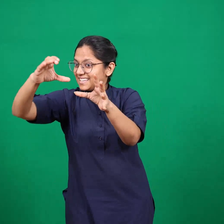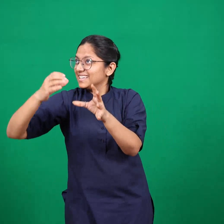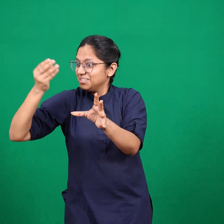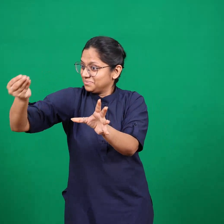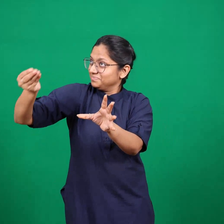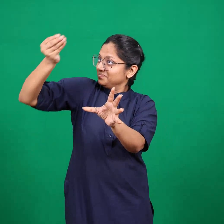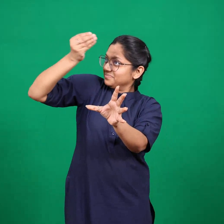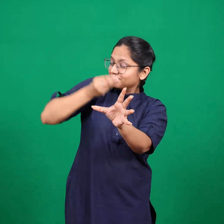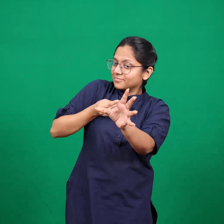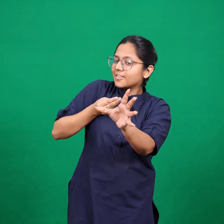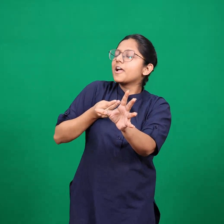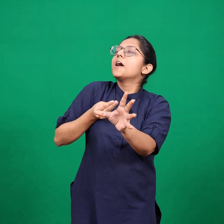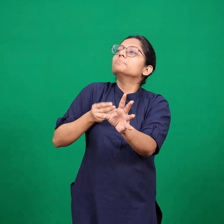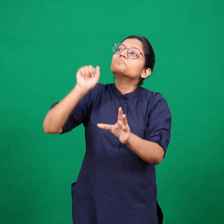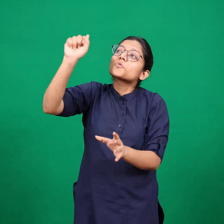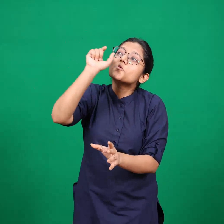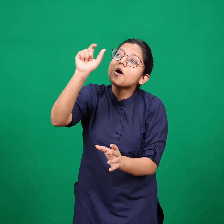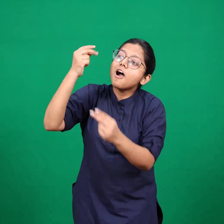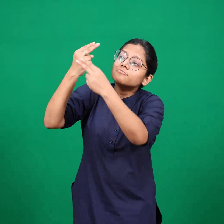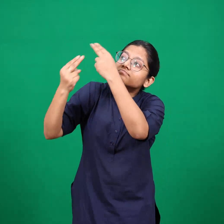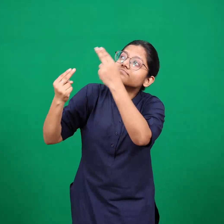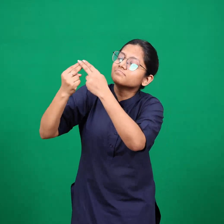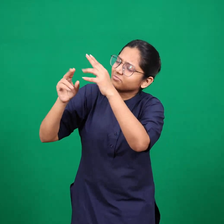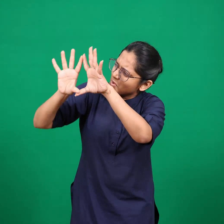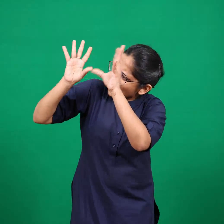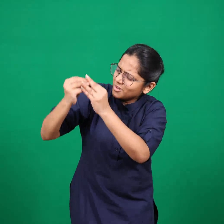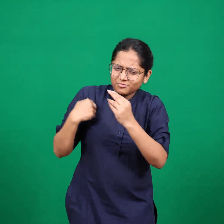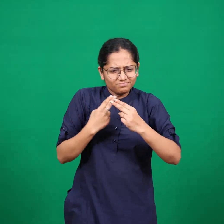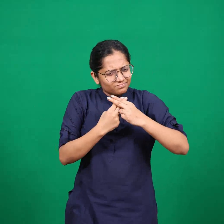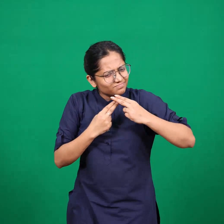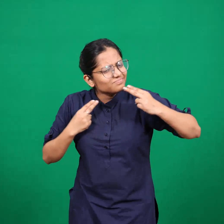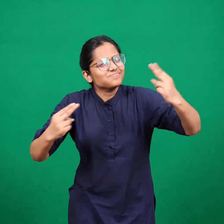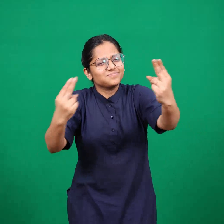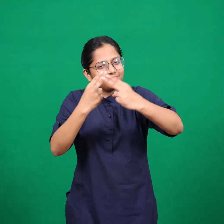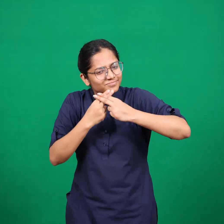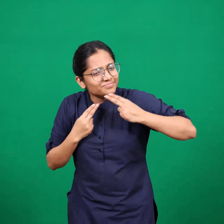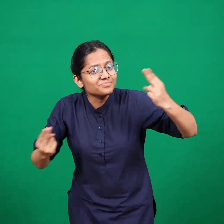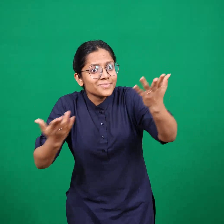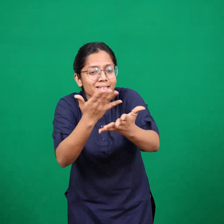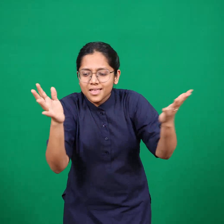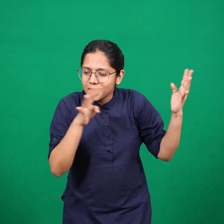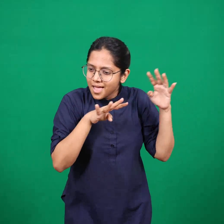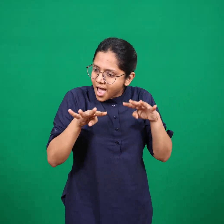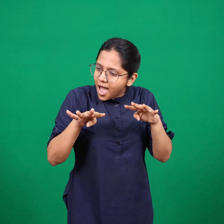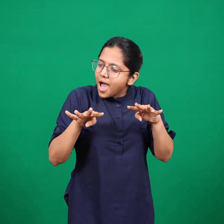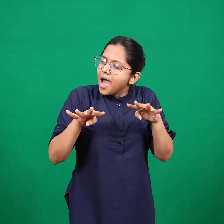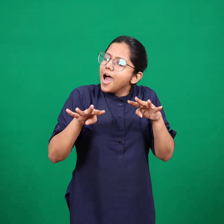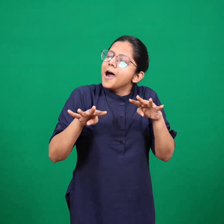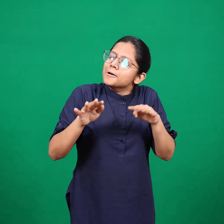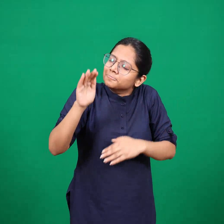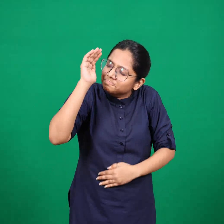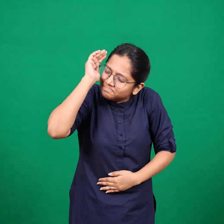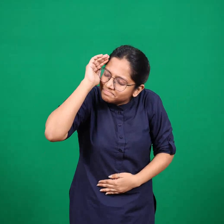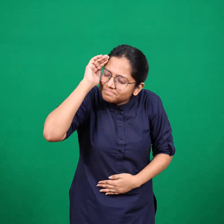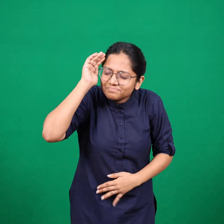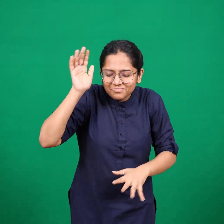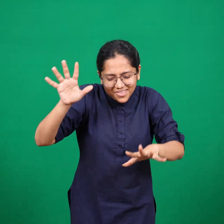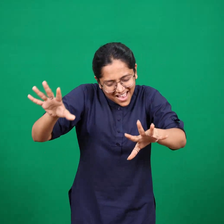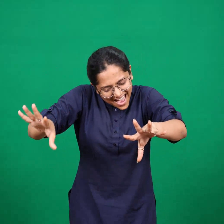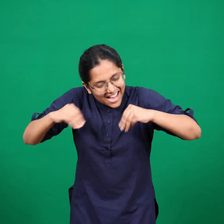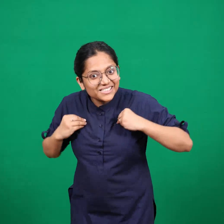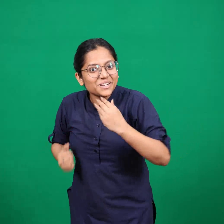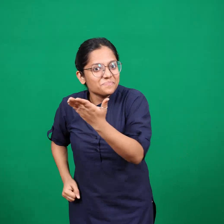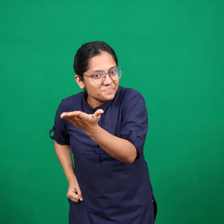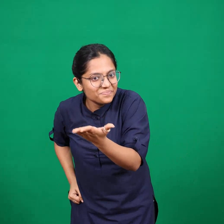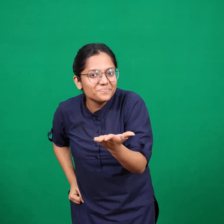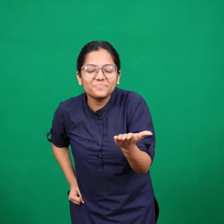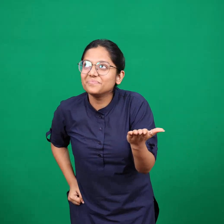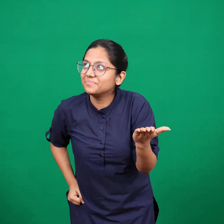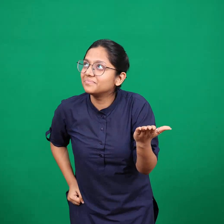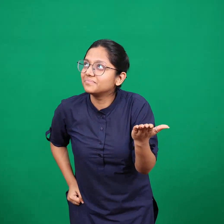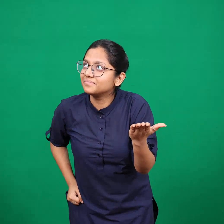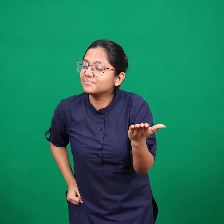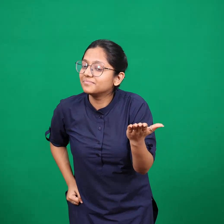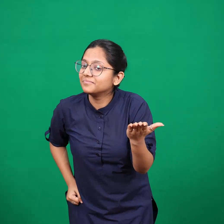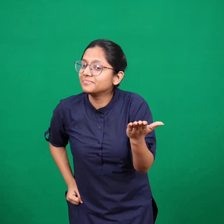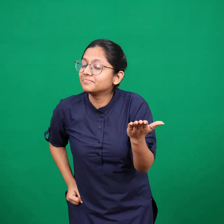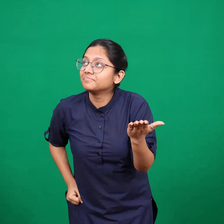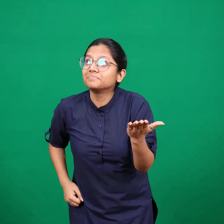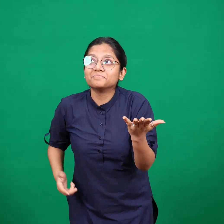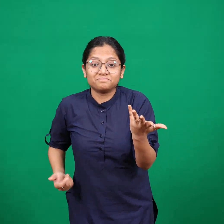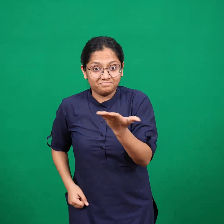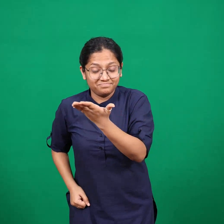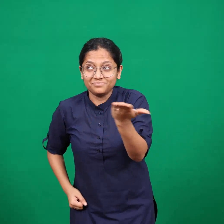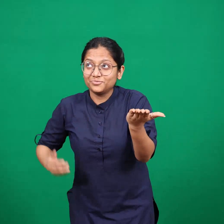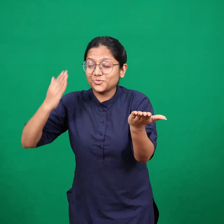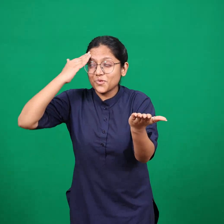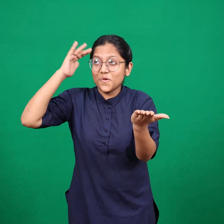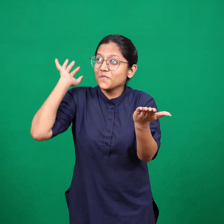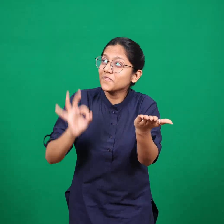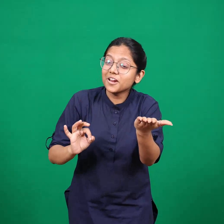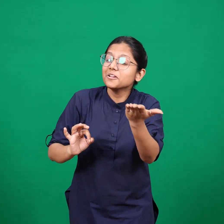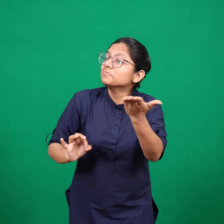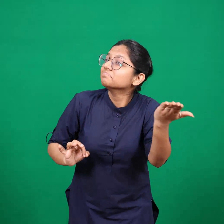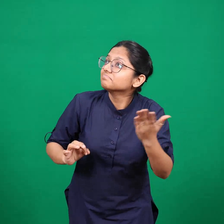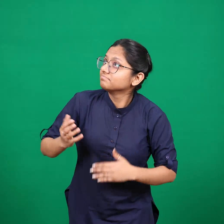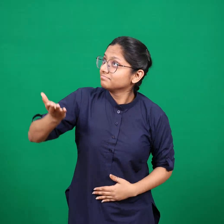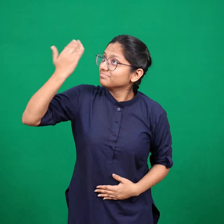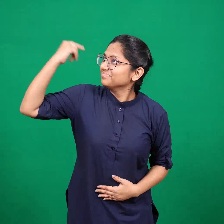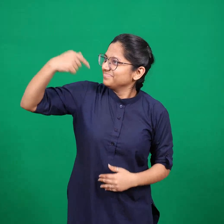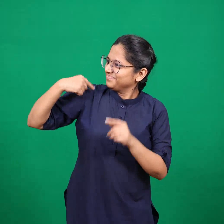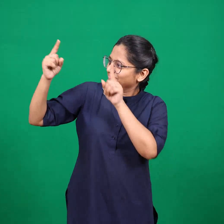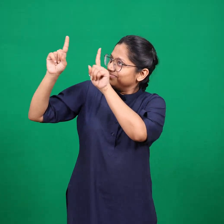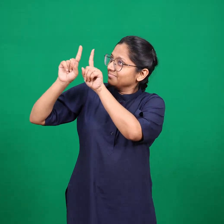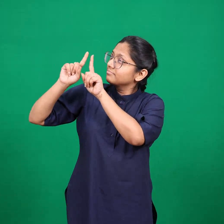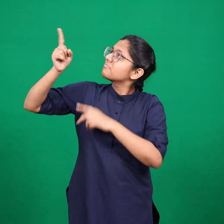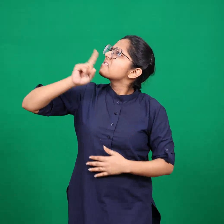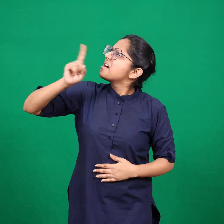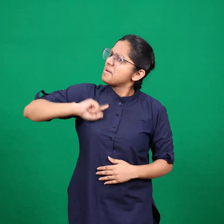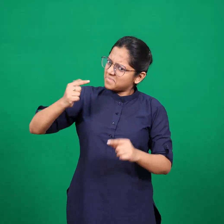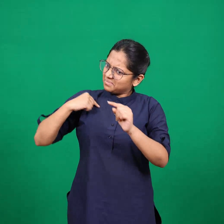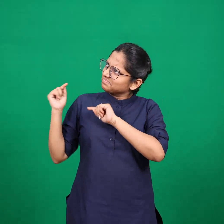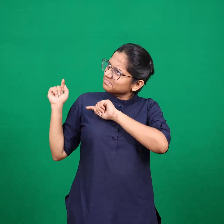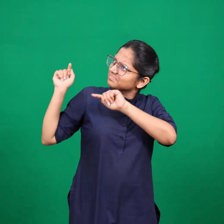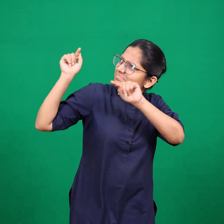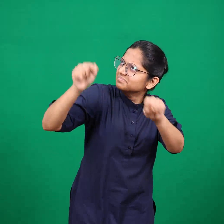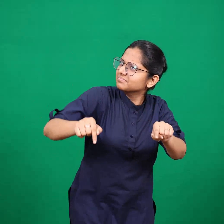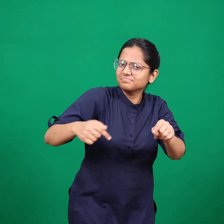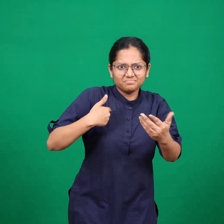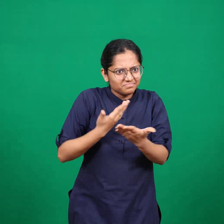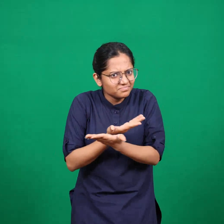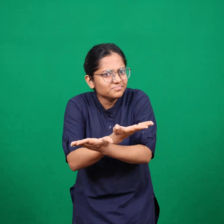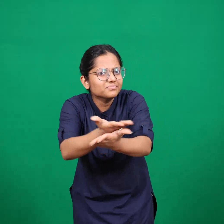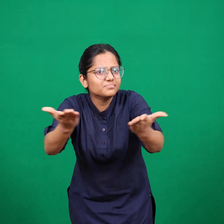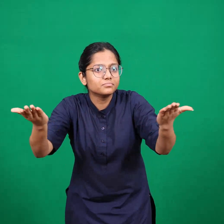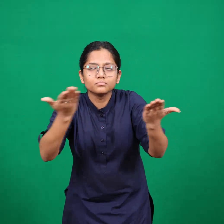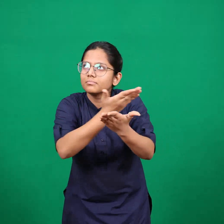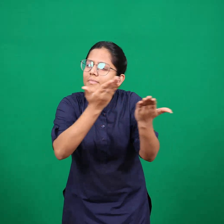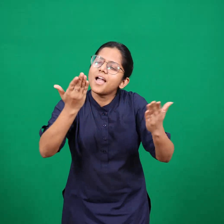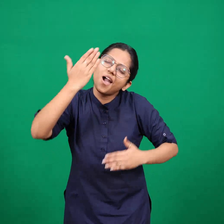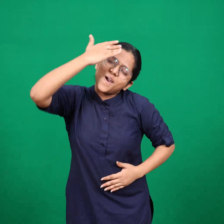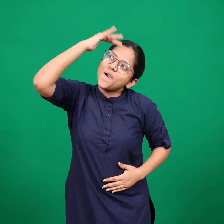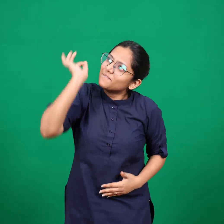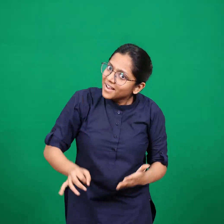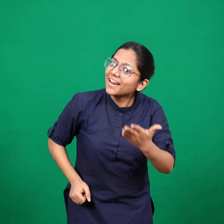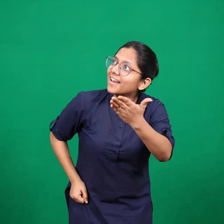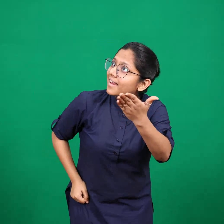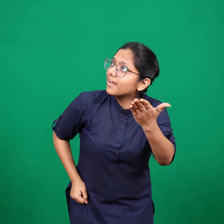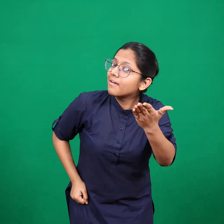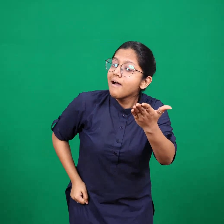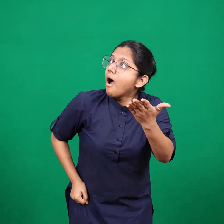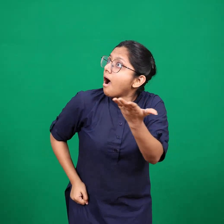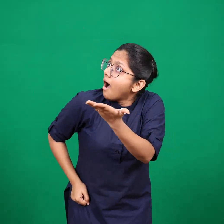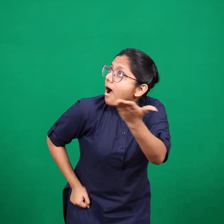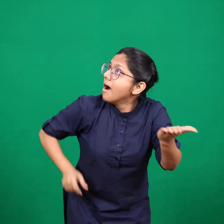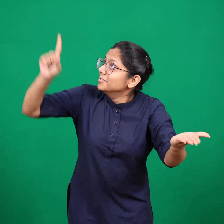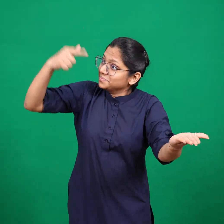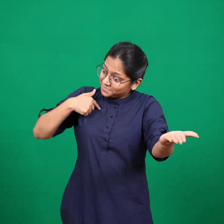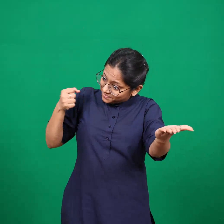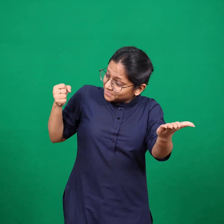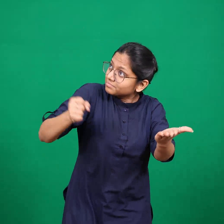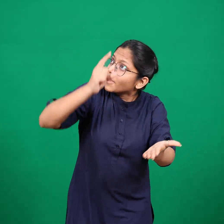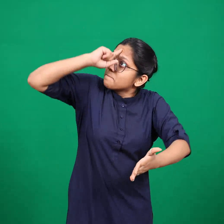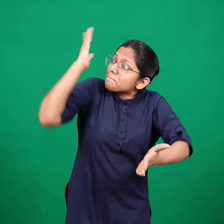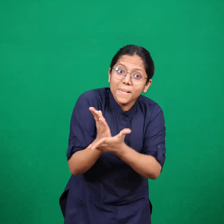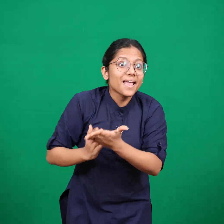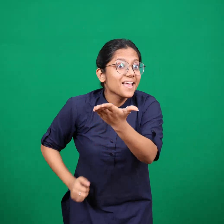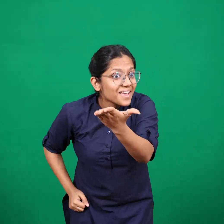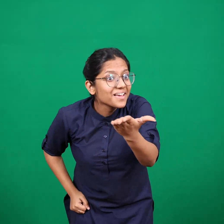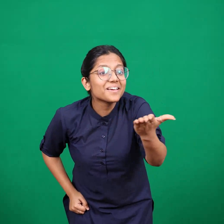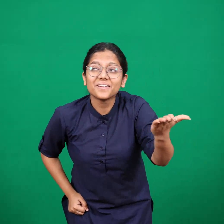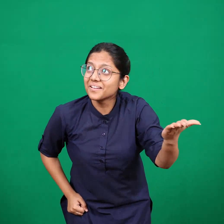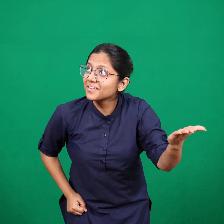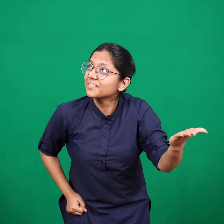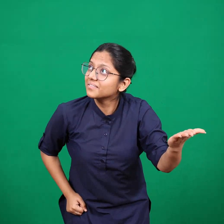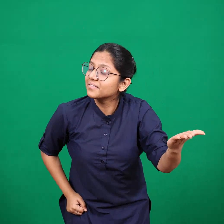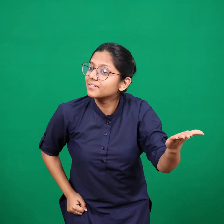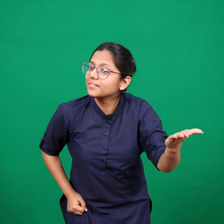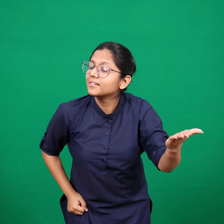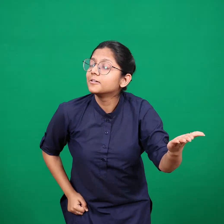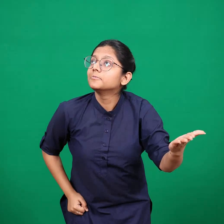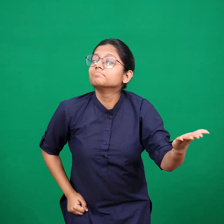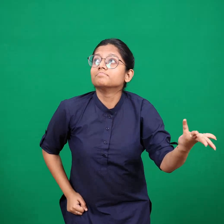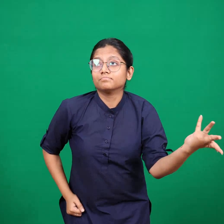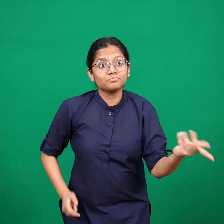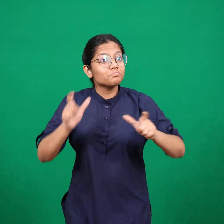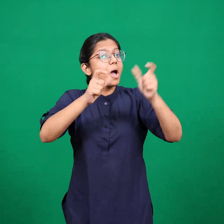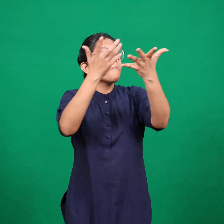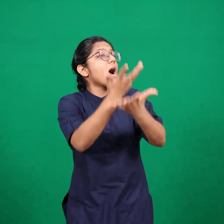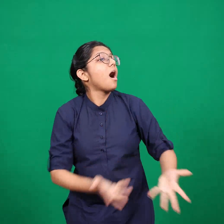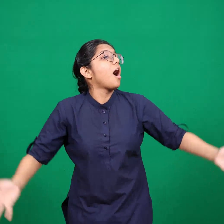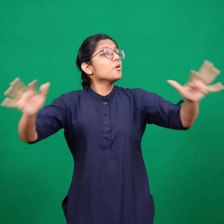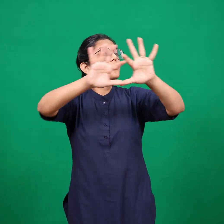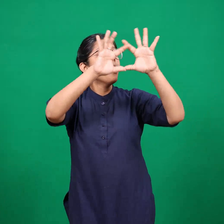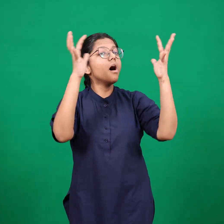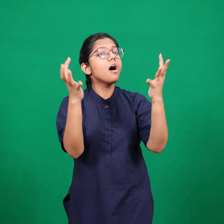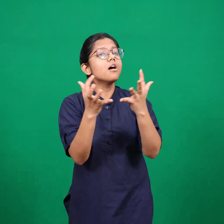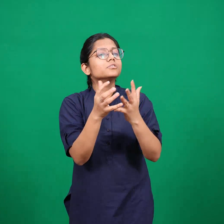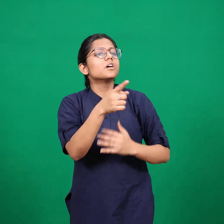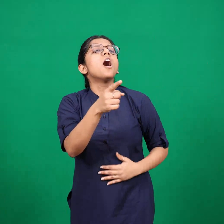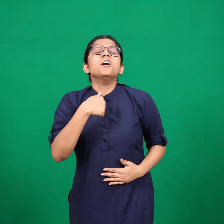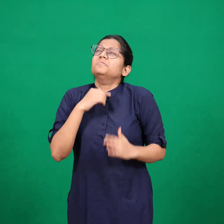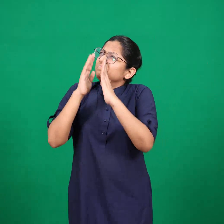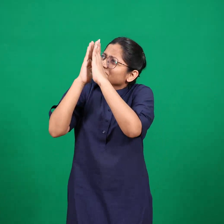They knew with certainty that I came from You, and they believed that You sent Me. I ask on their behalf.